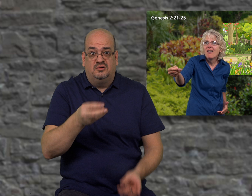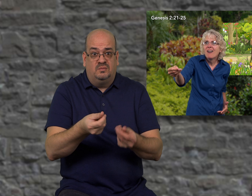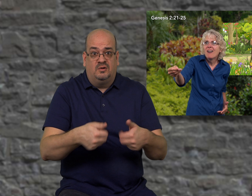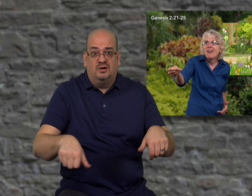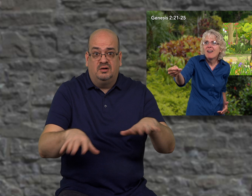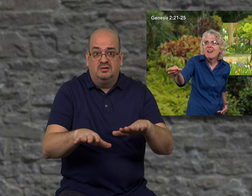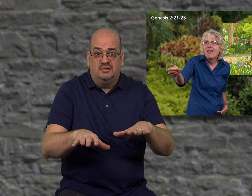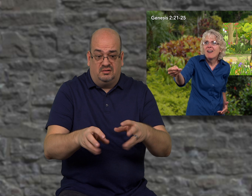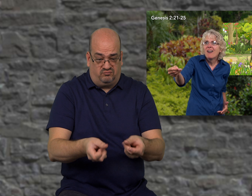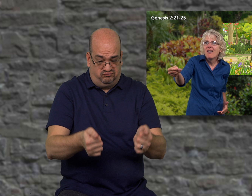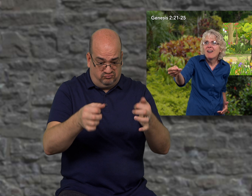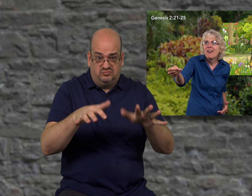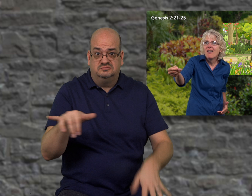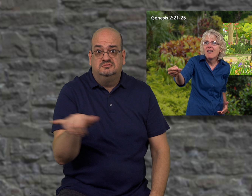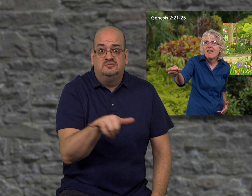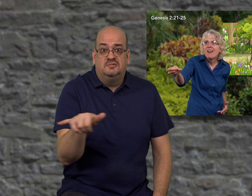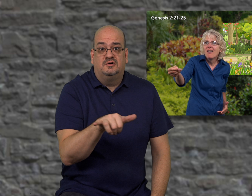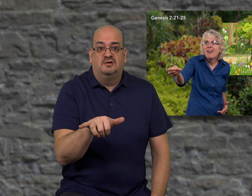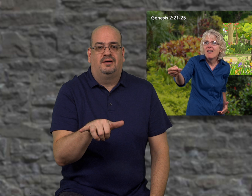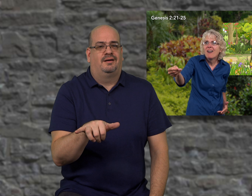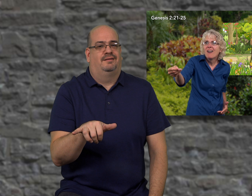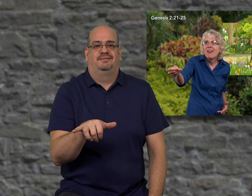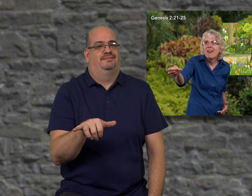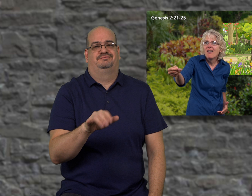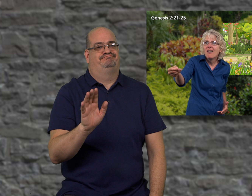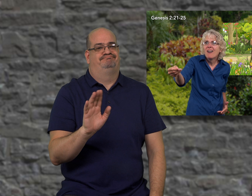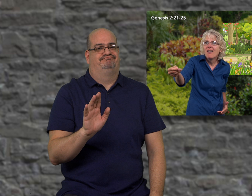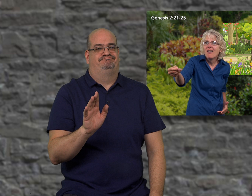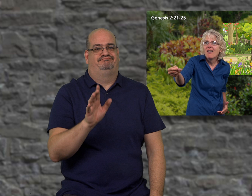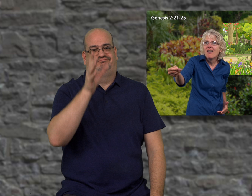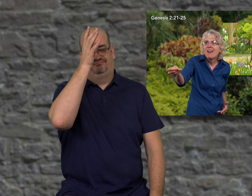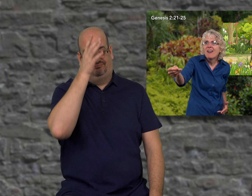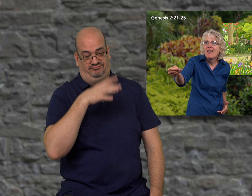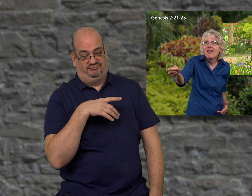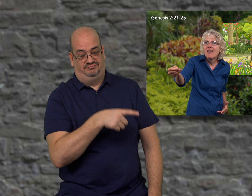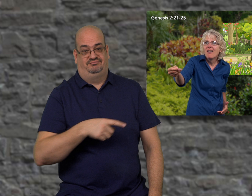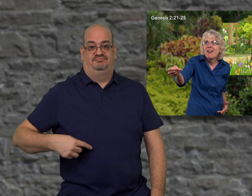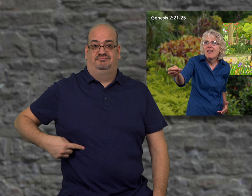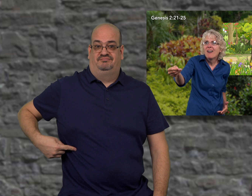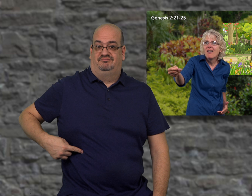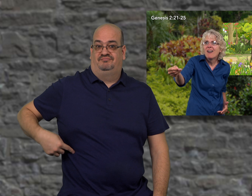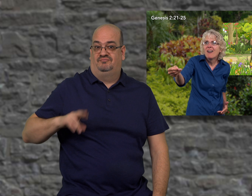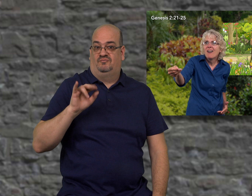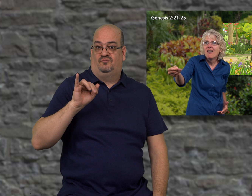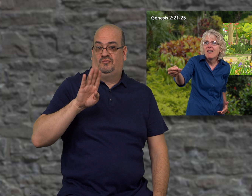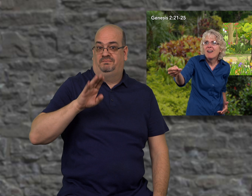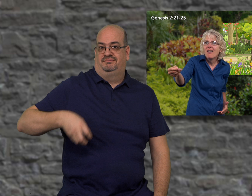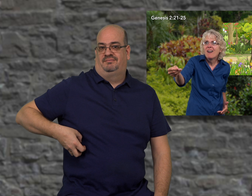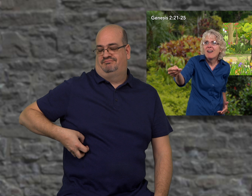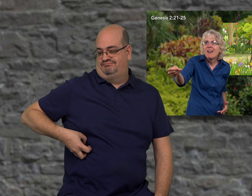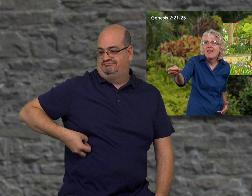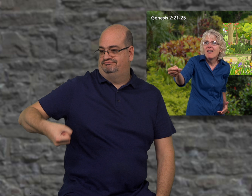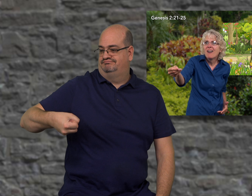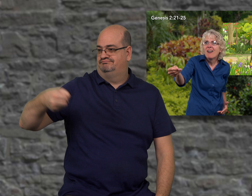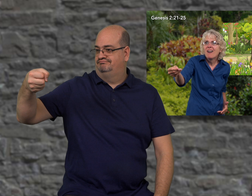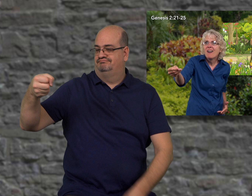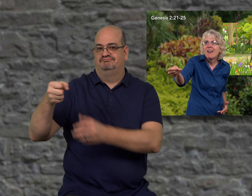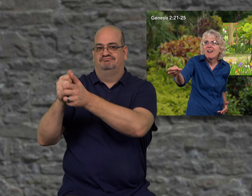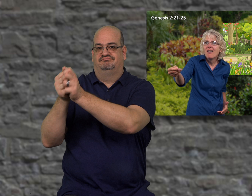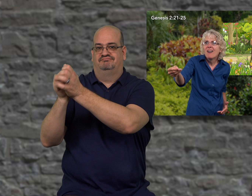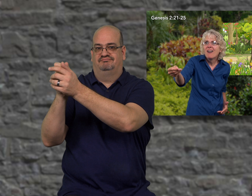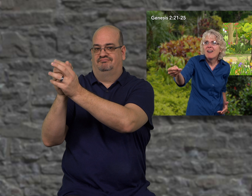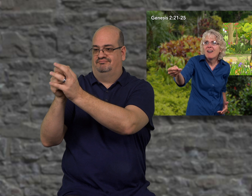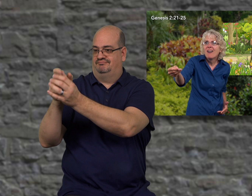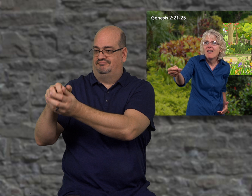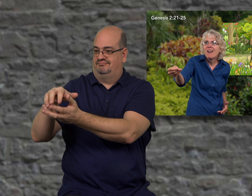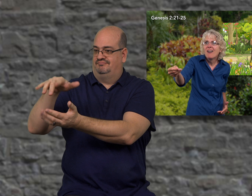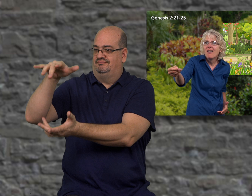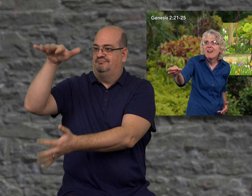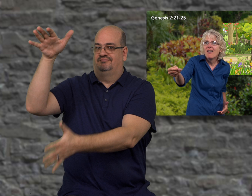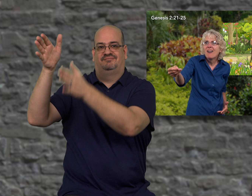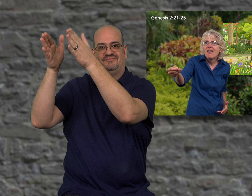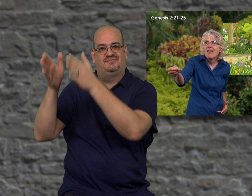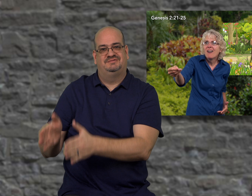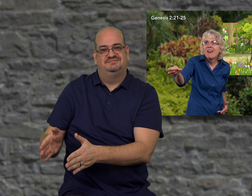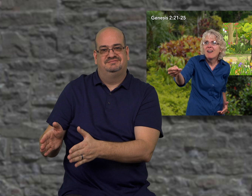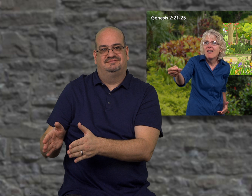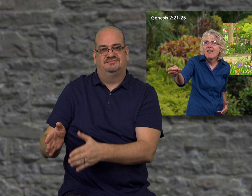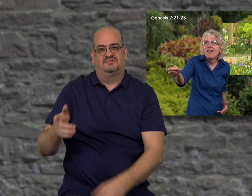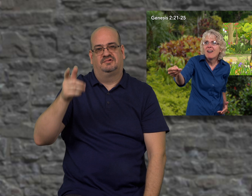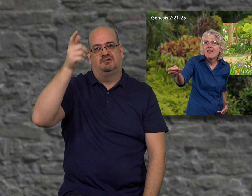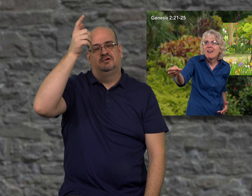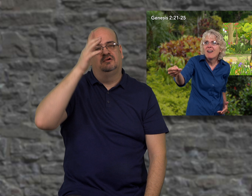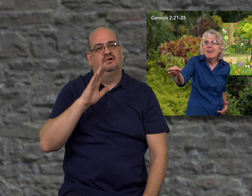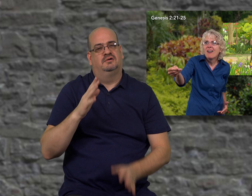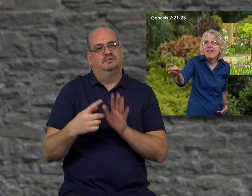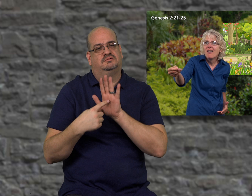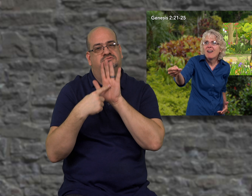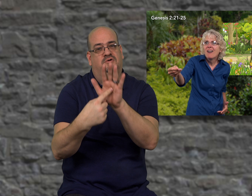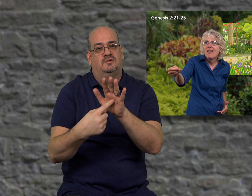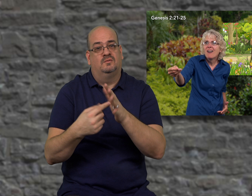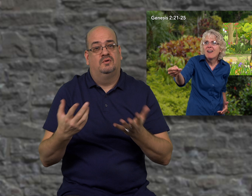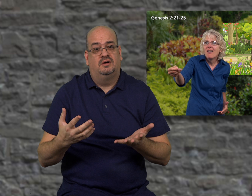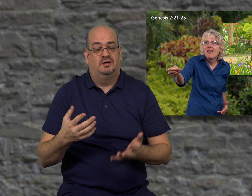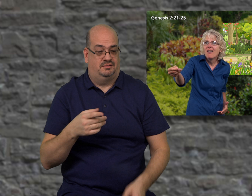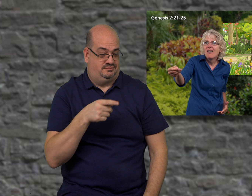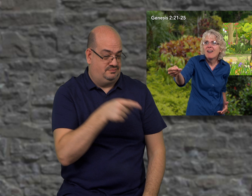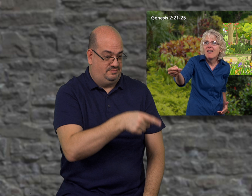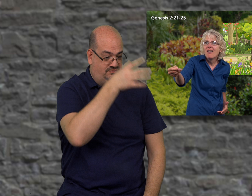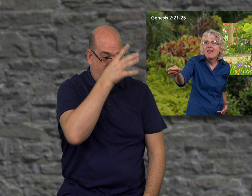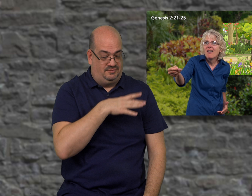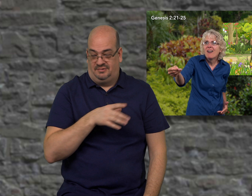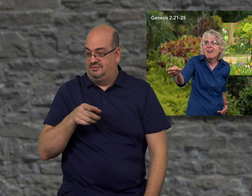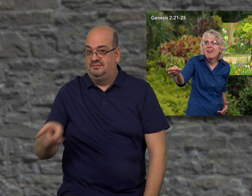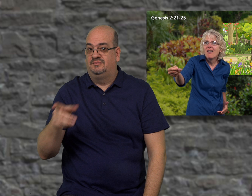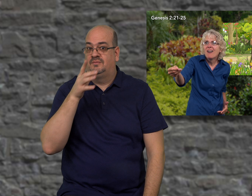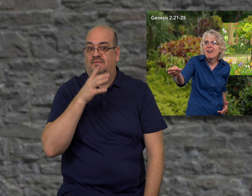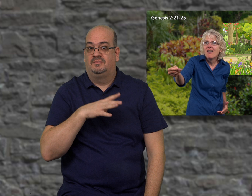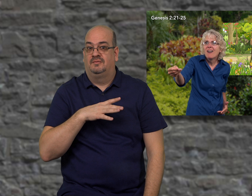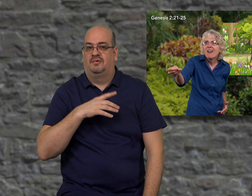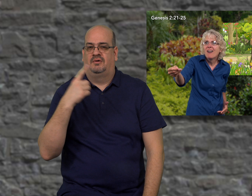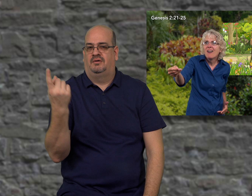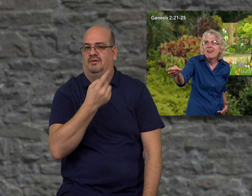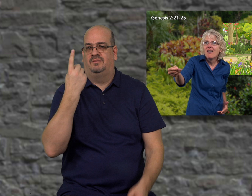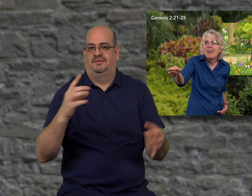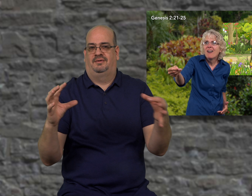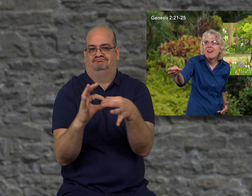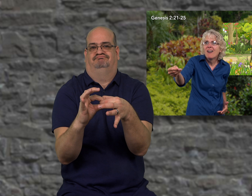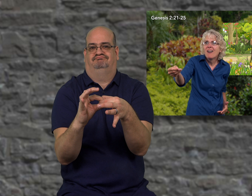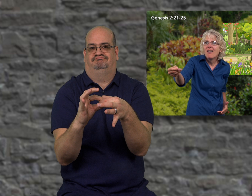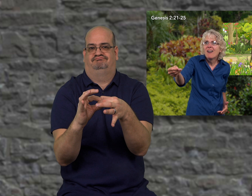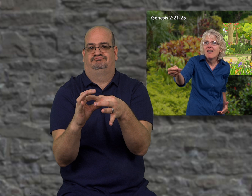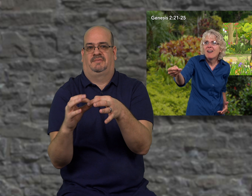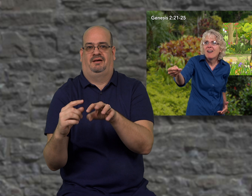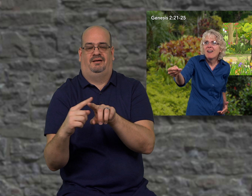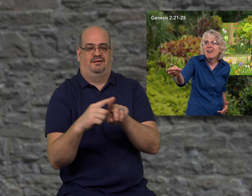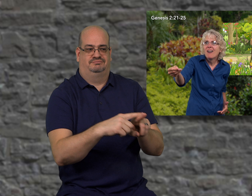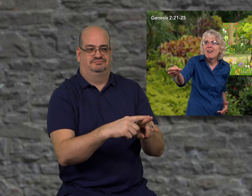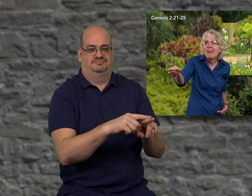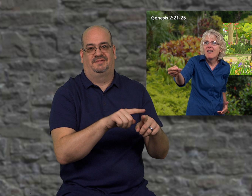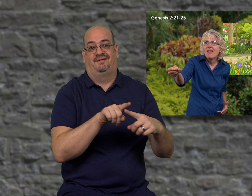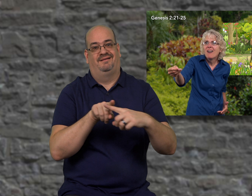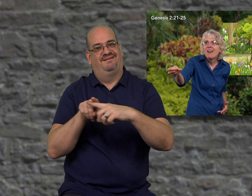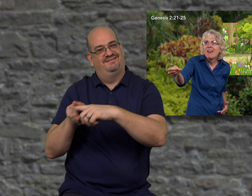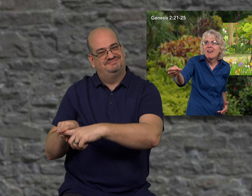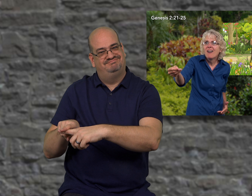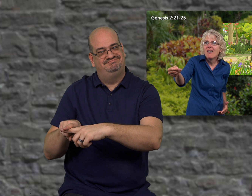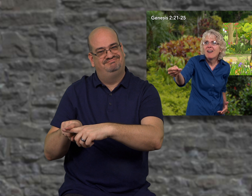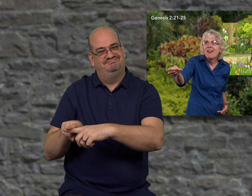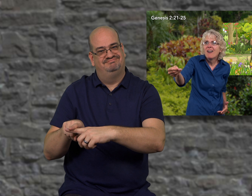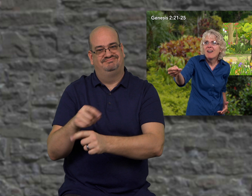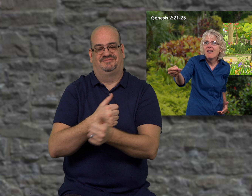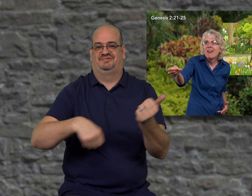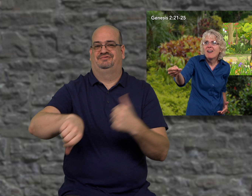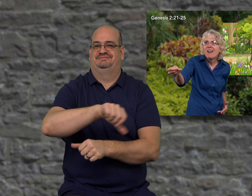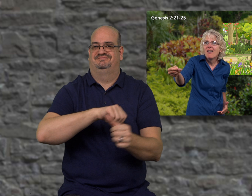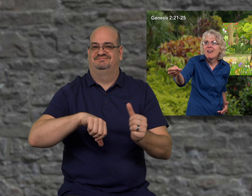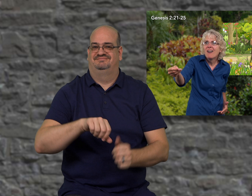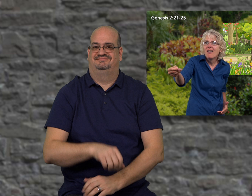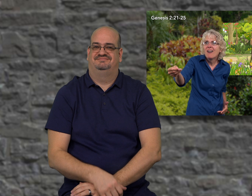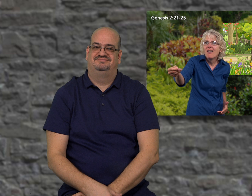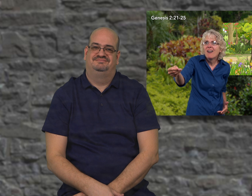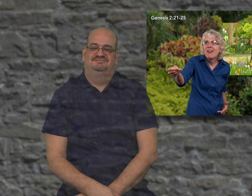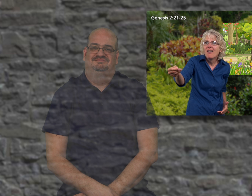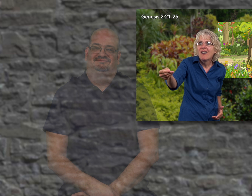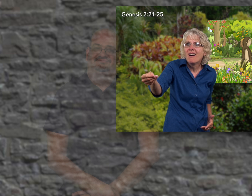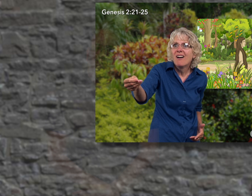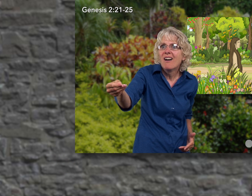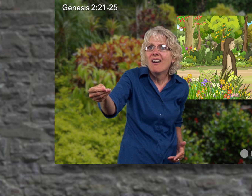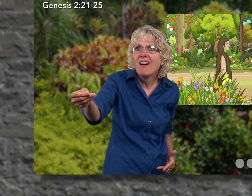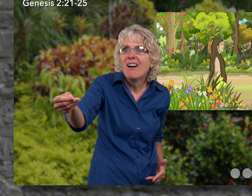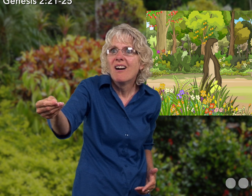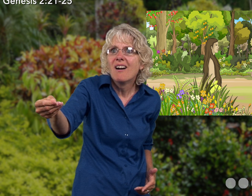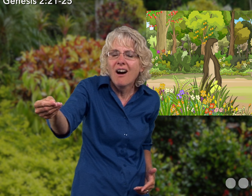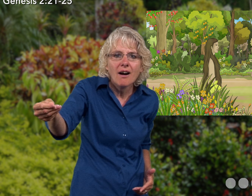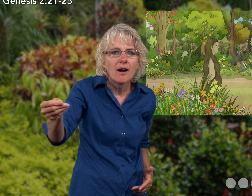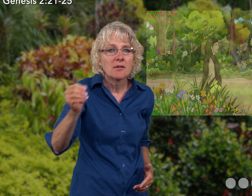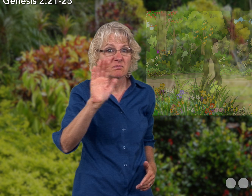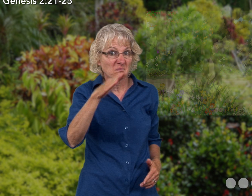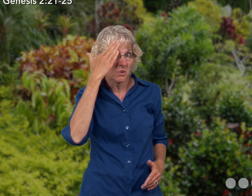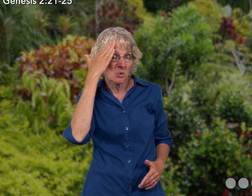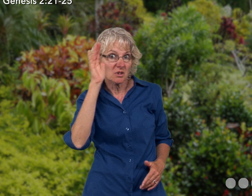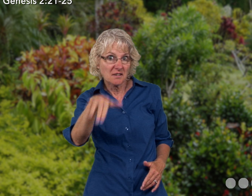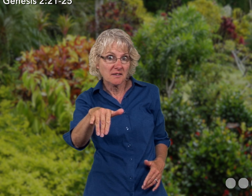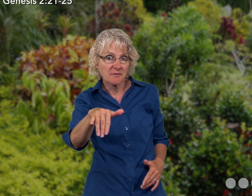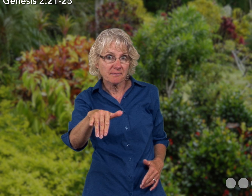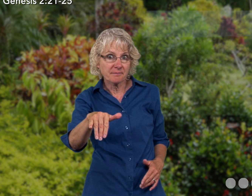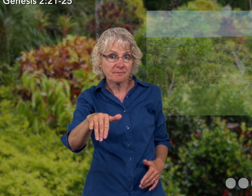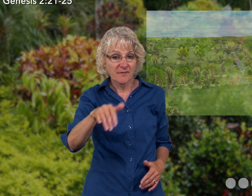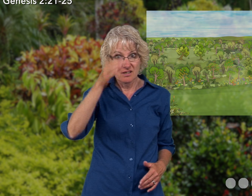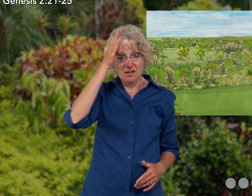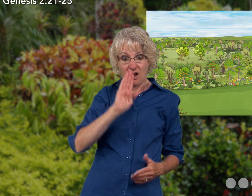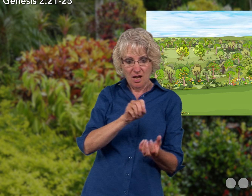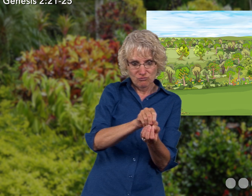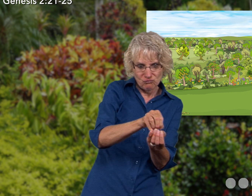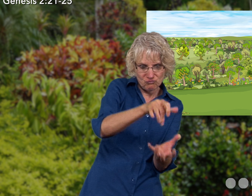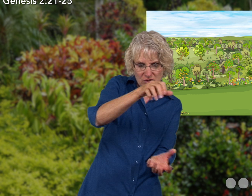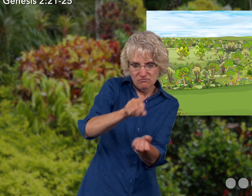she shall be called ‘woman,’ for out of man she was taken.”